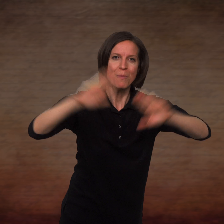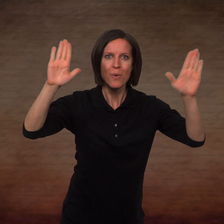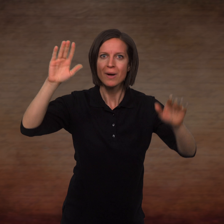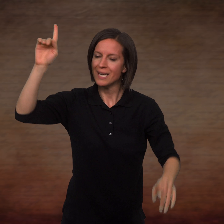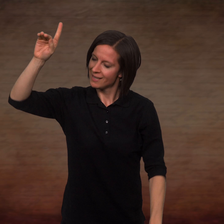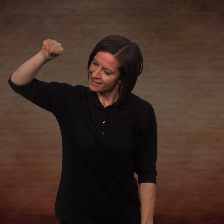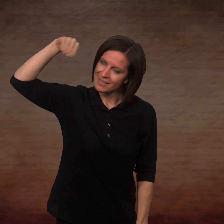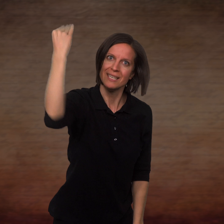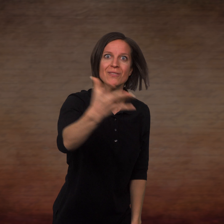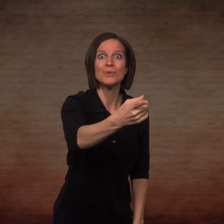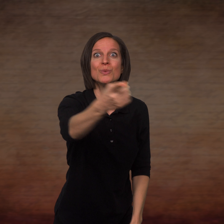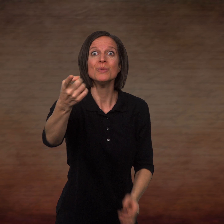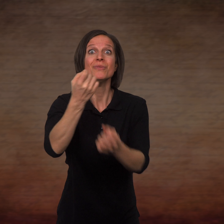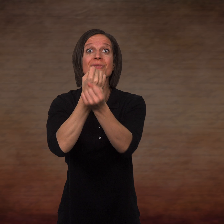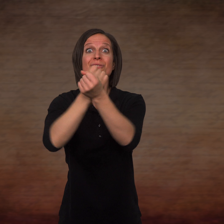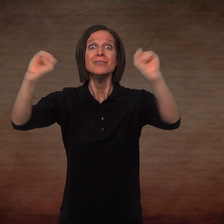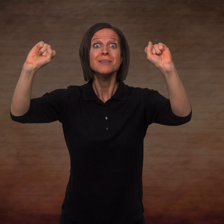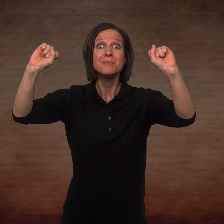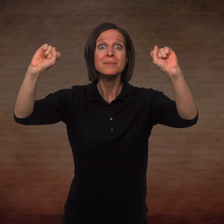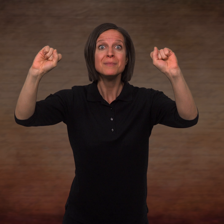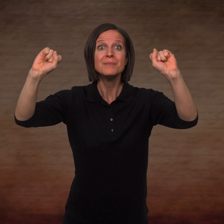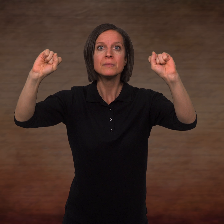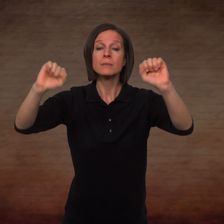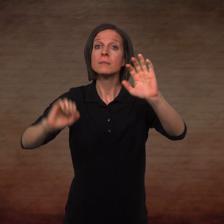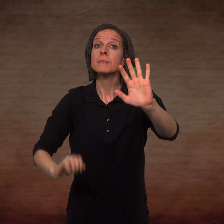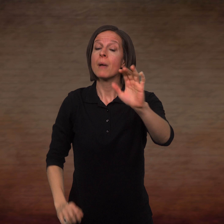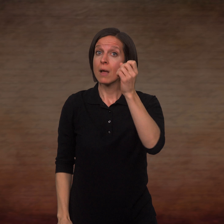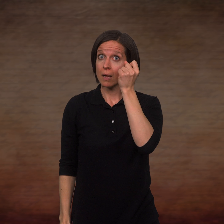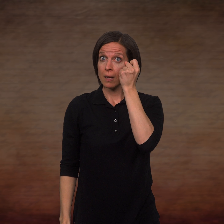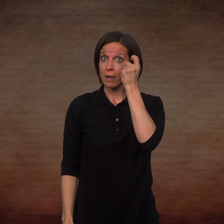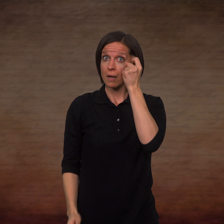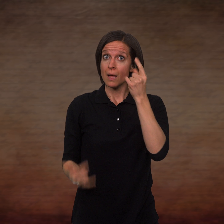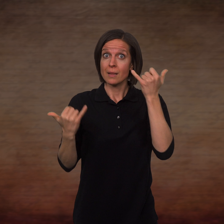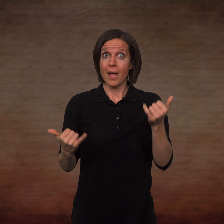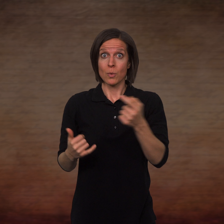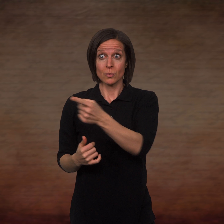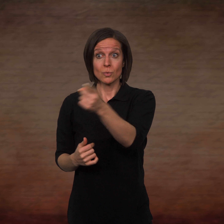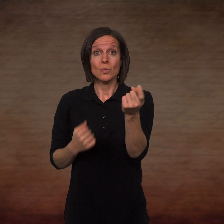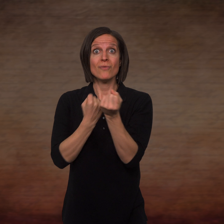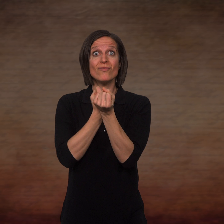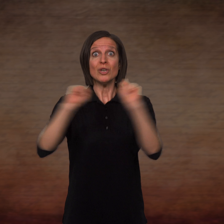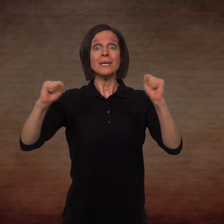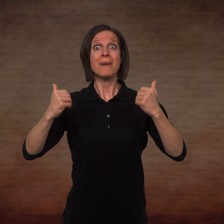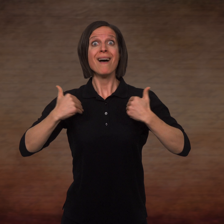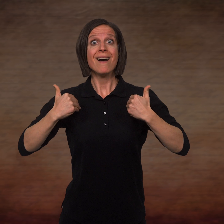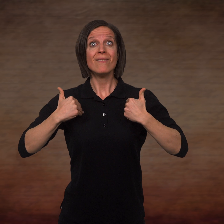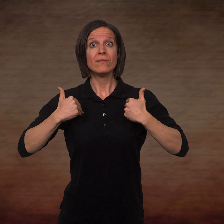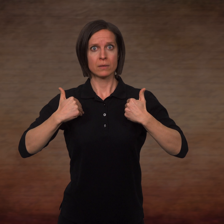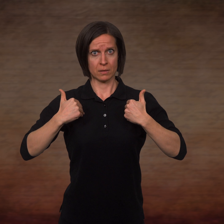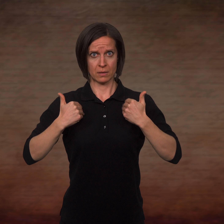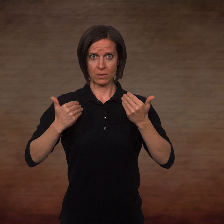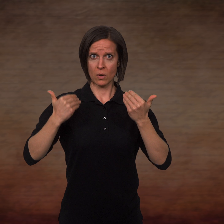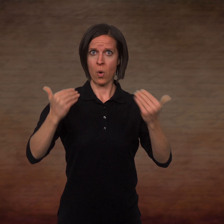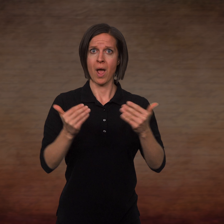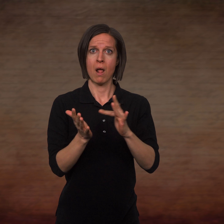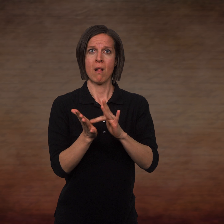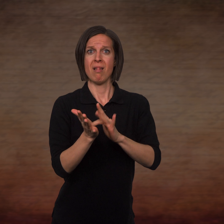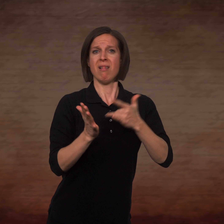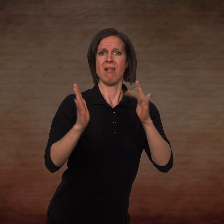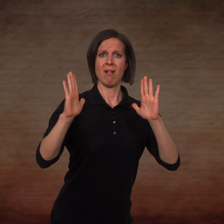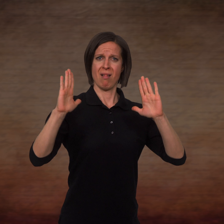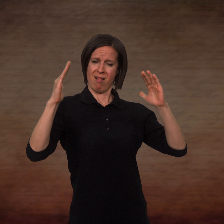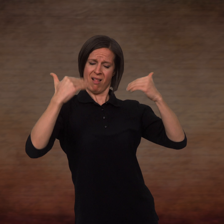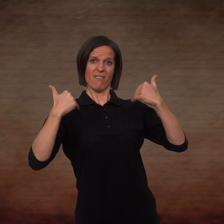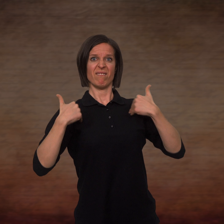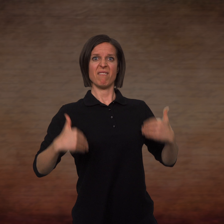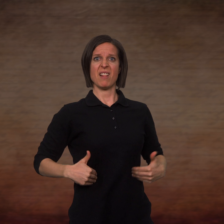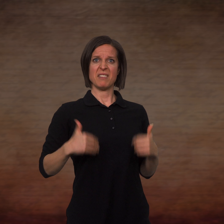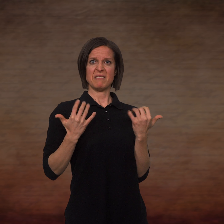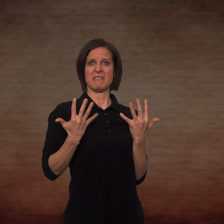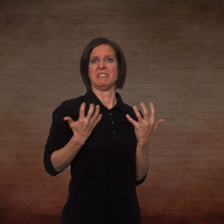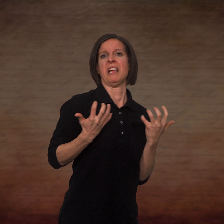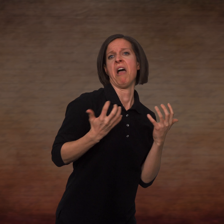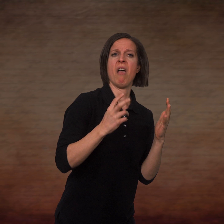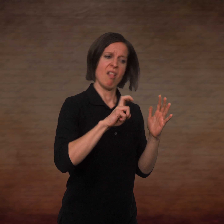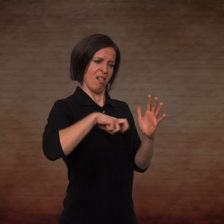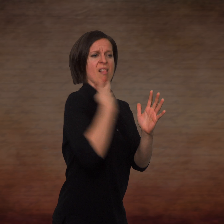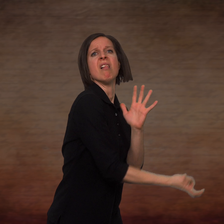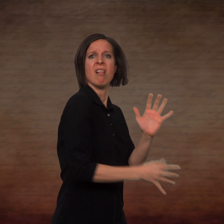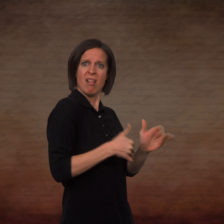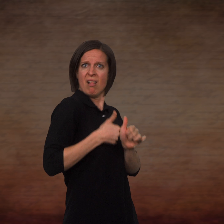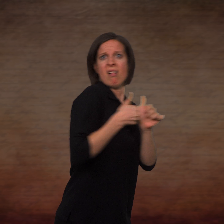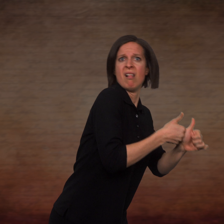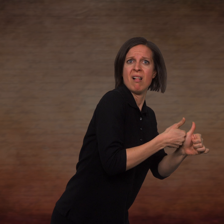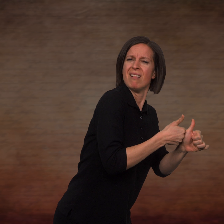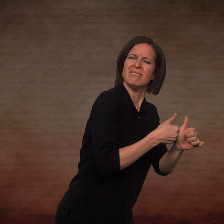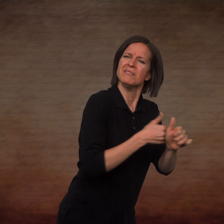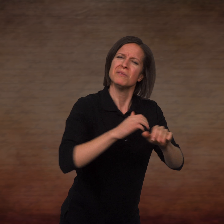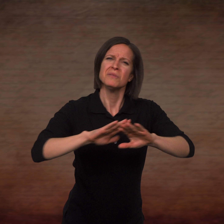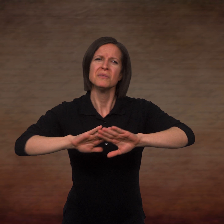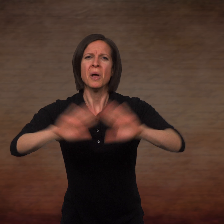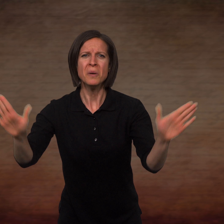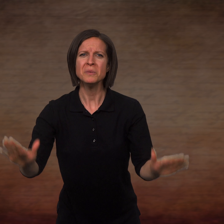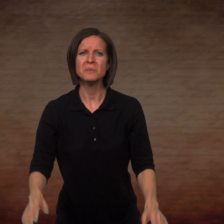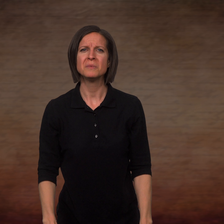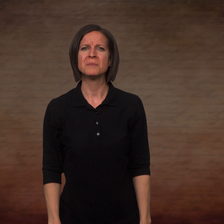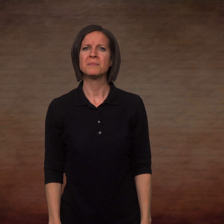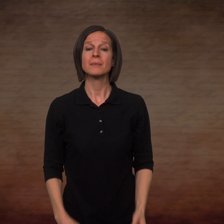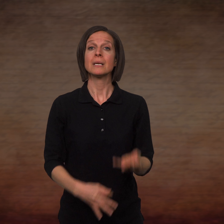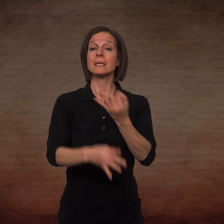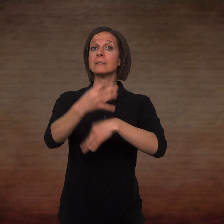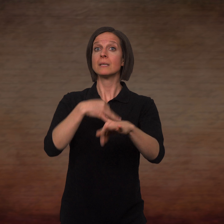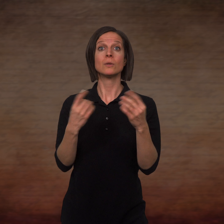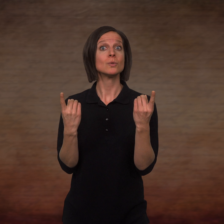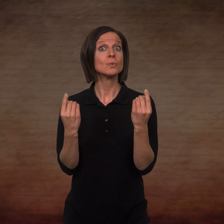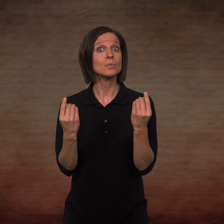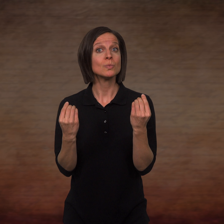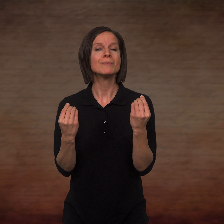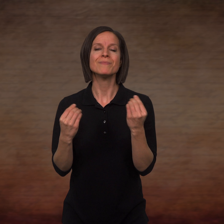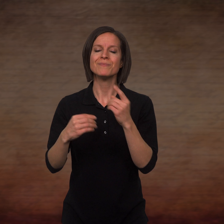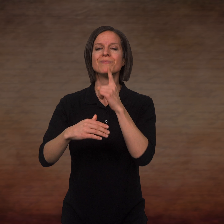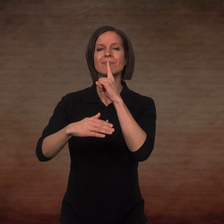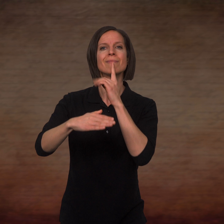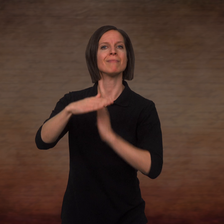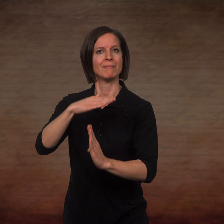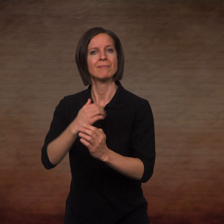Rather, serve one another in love.